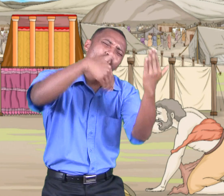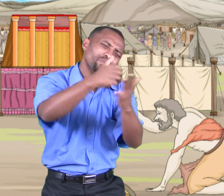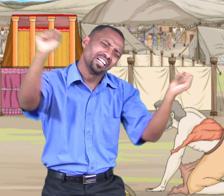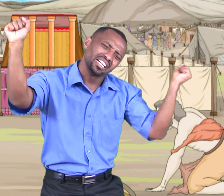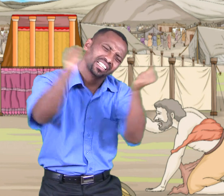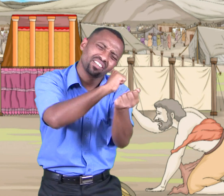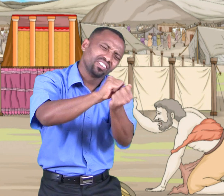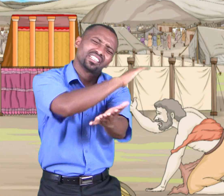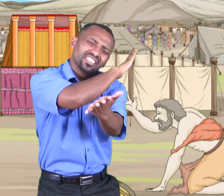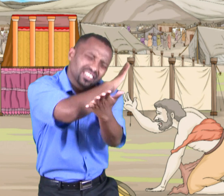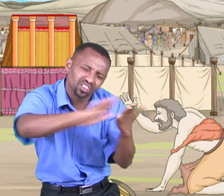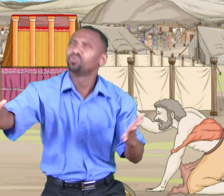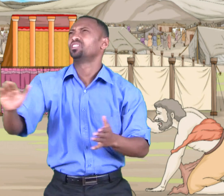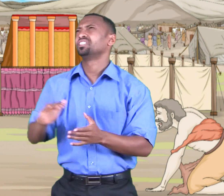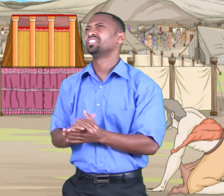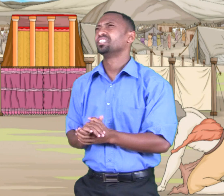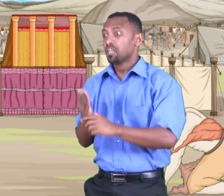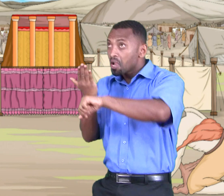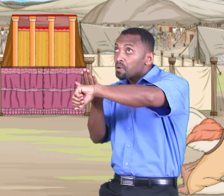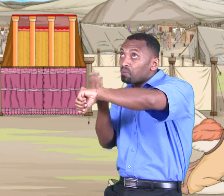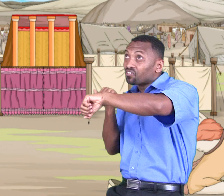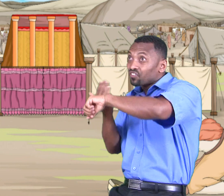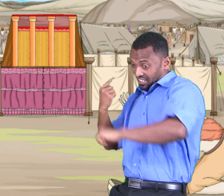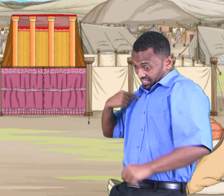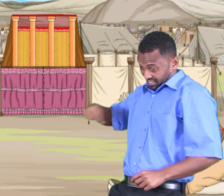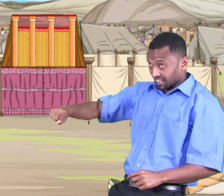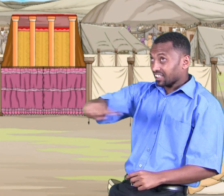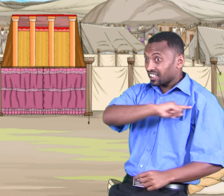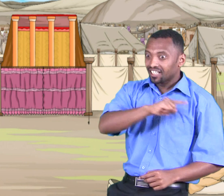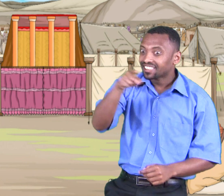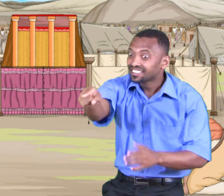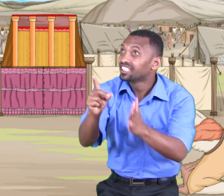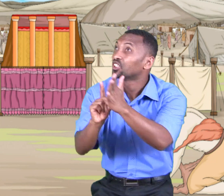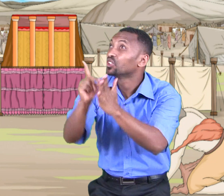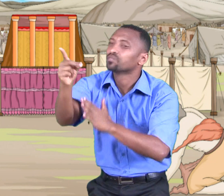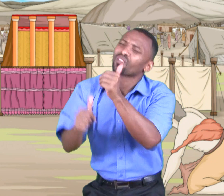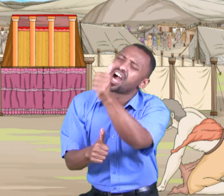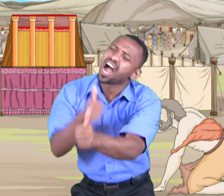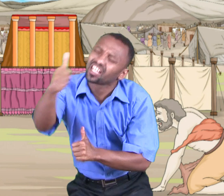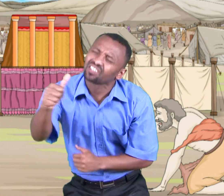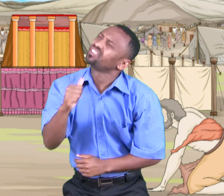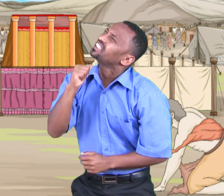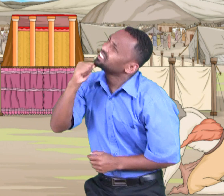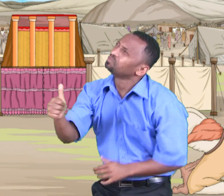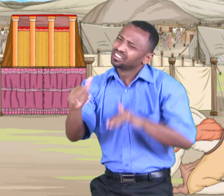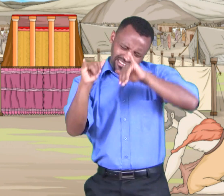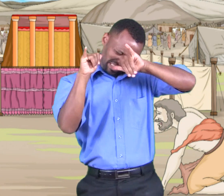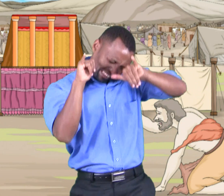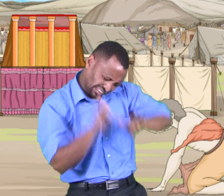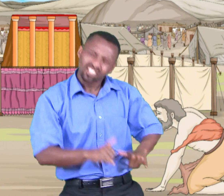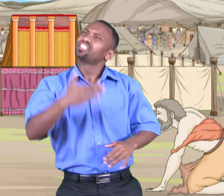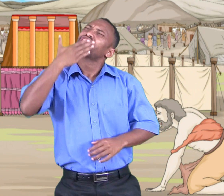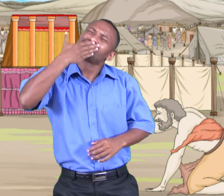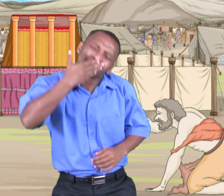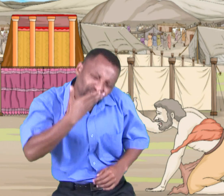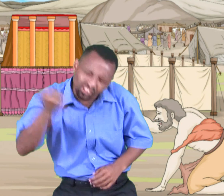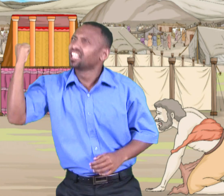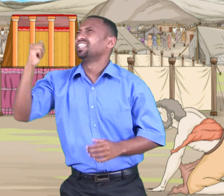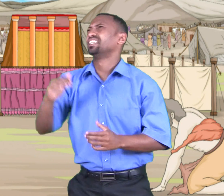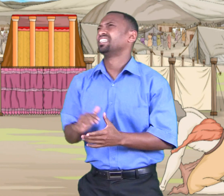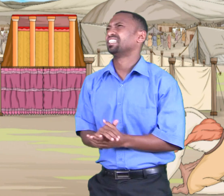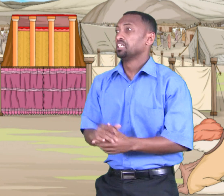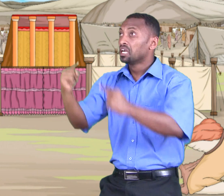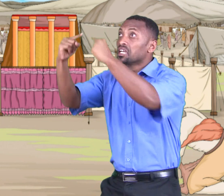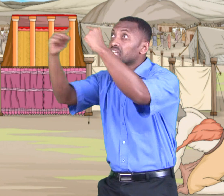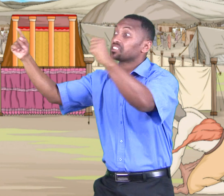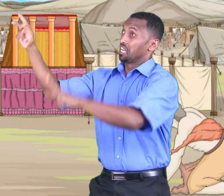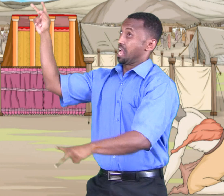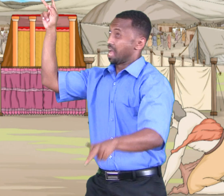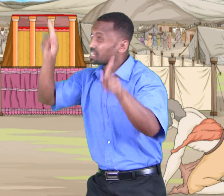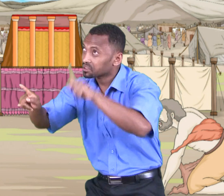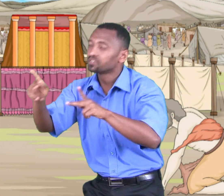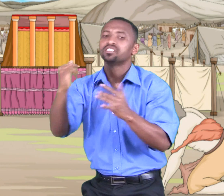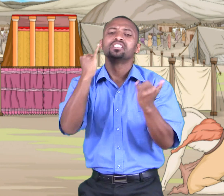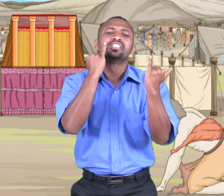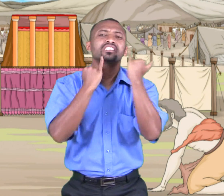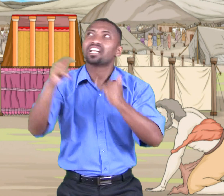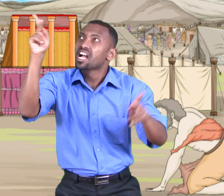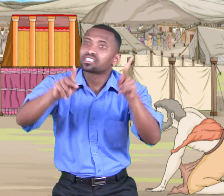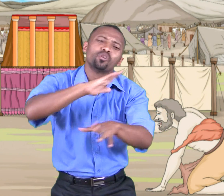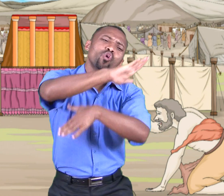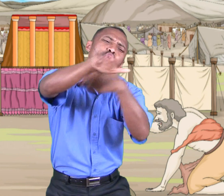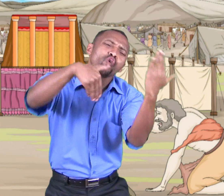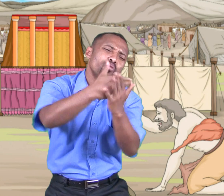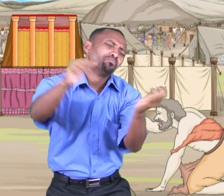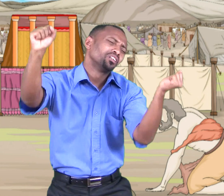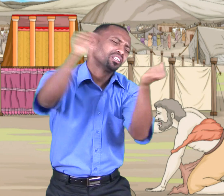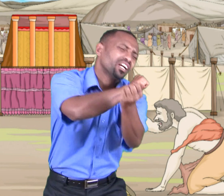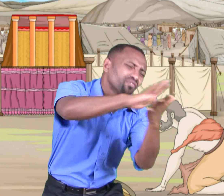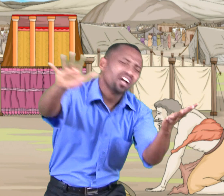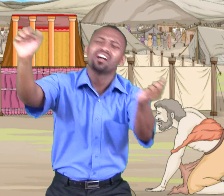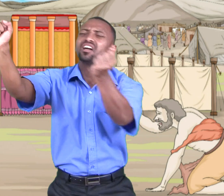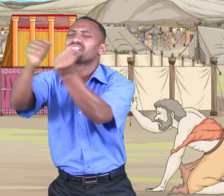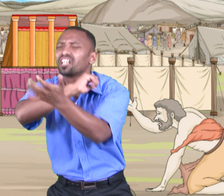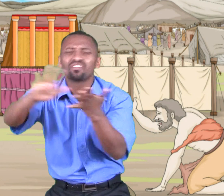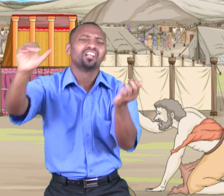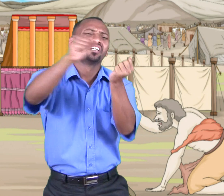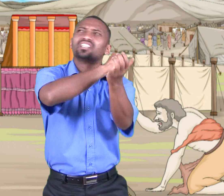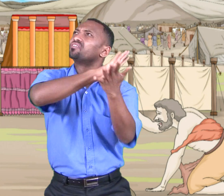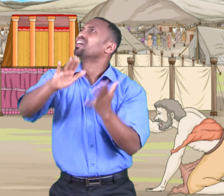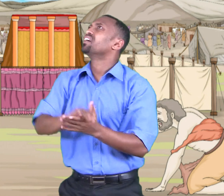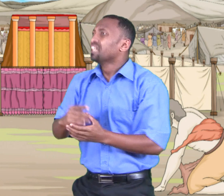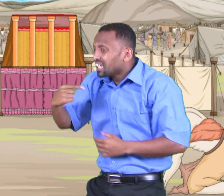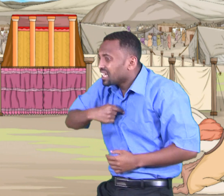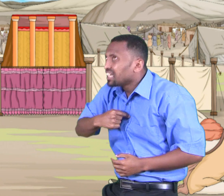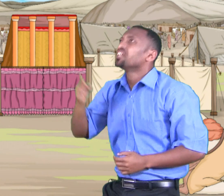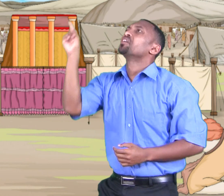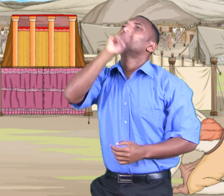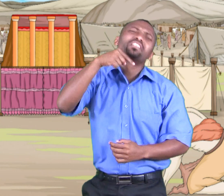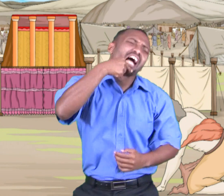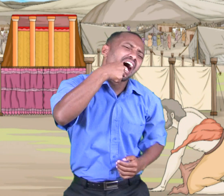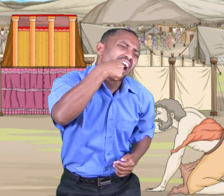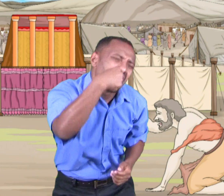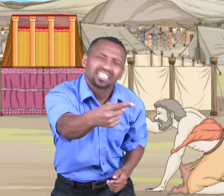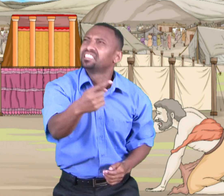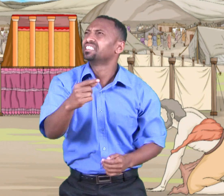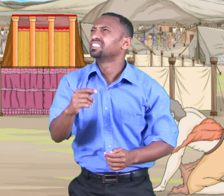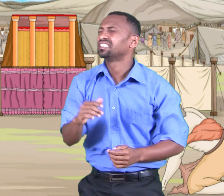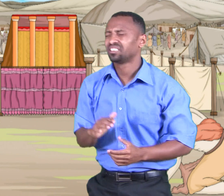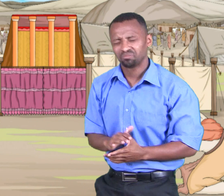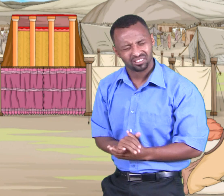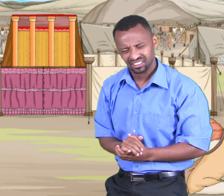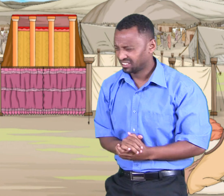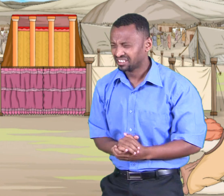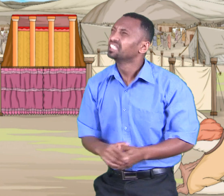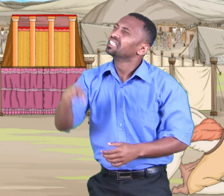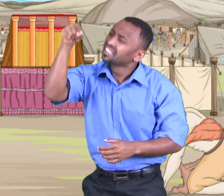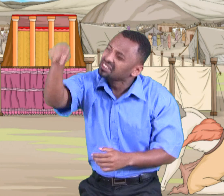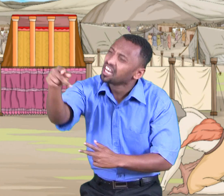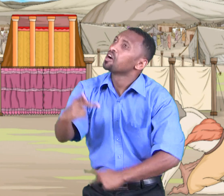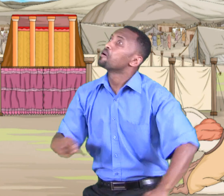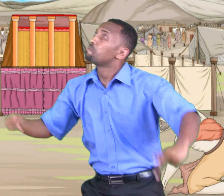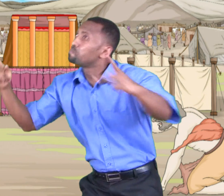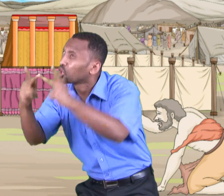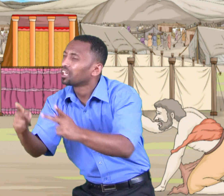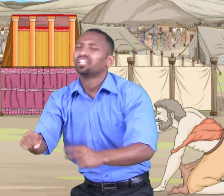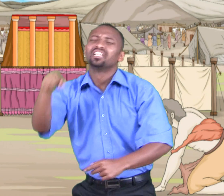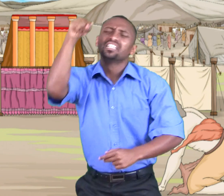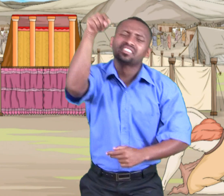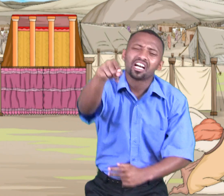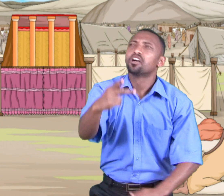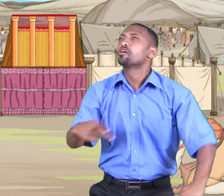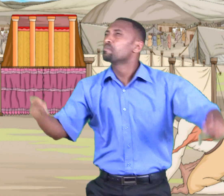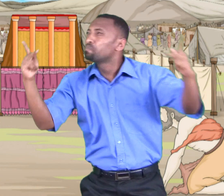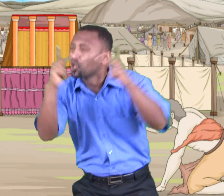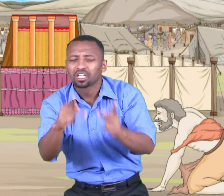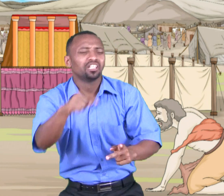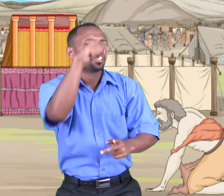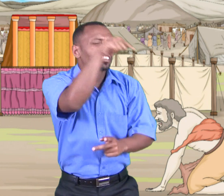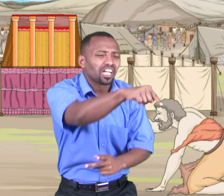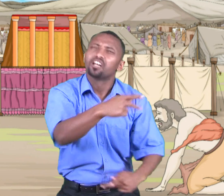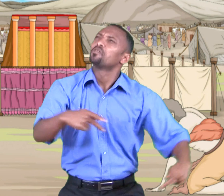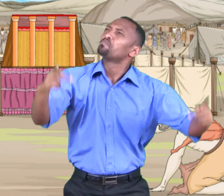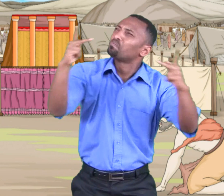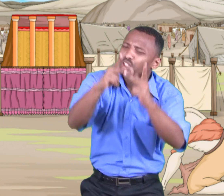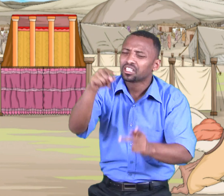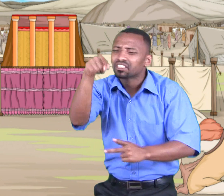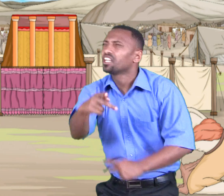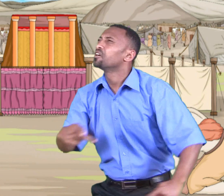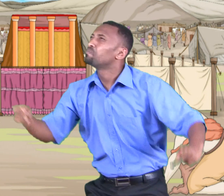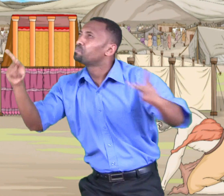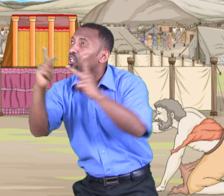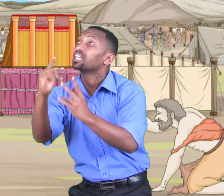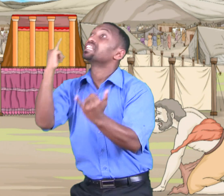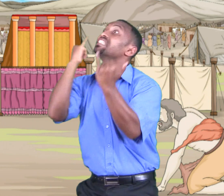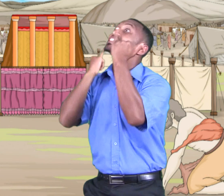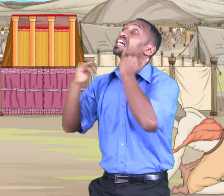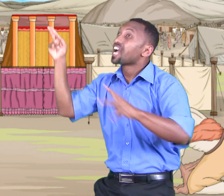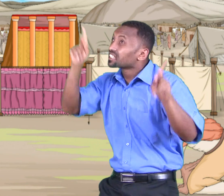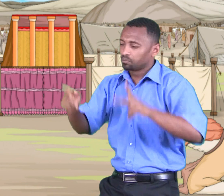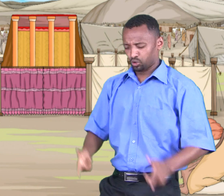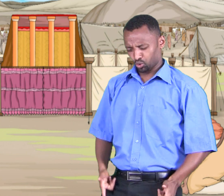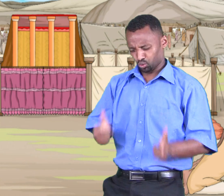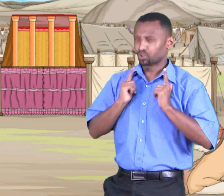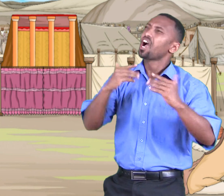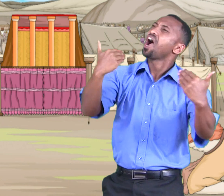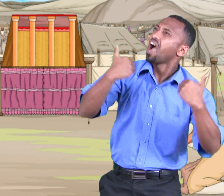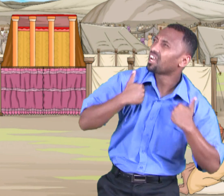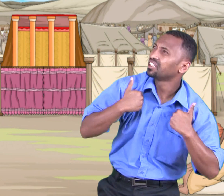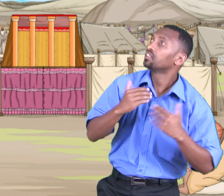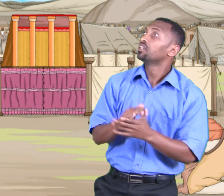O Lord, what can I say, now that Israel has turned its back and run from its enemies?